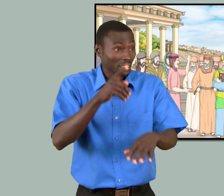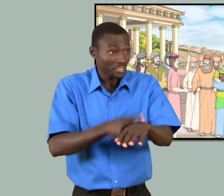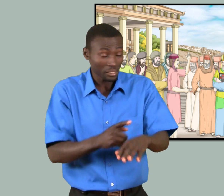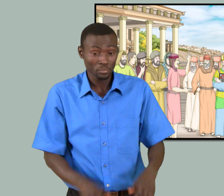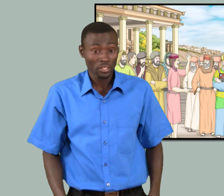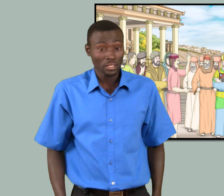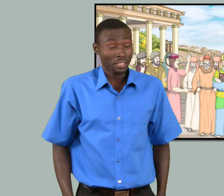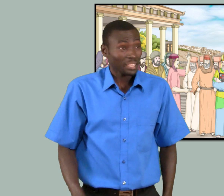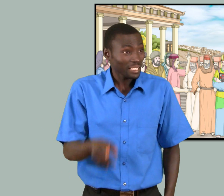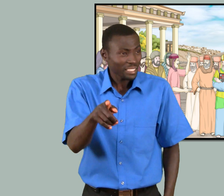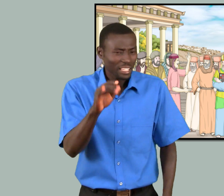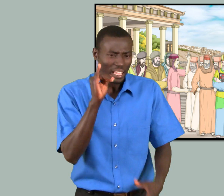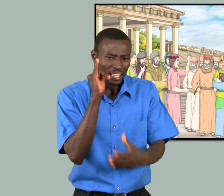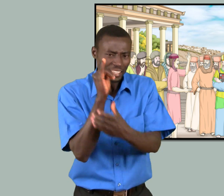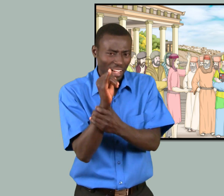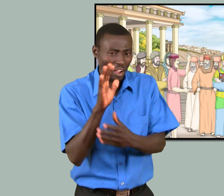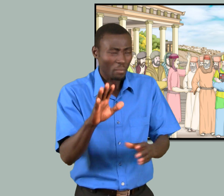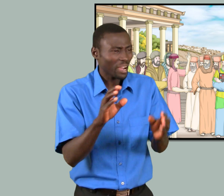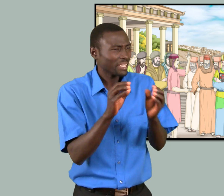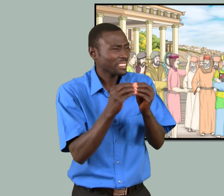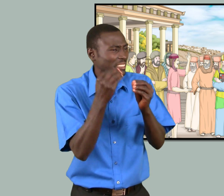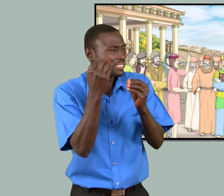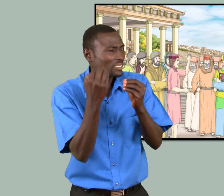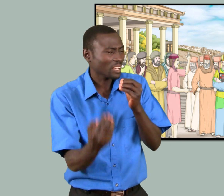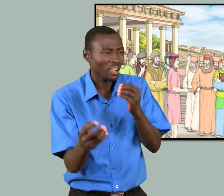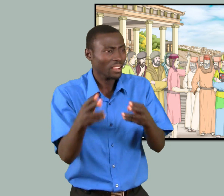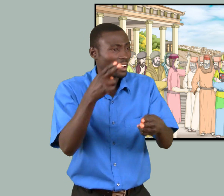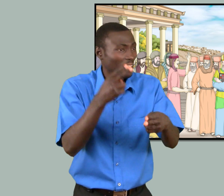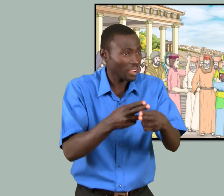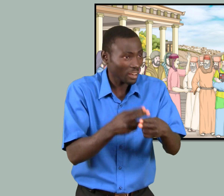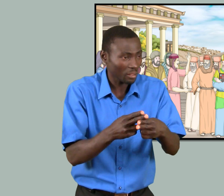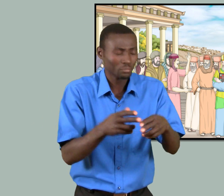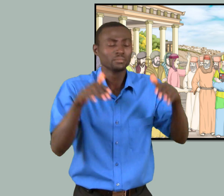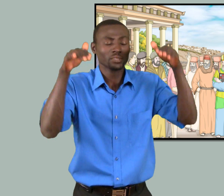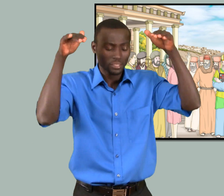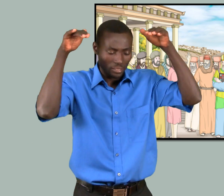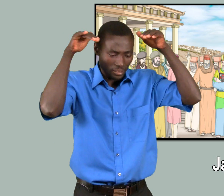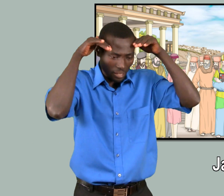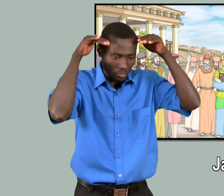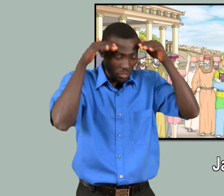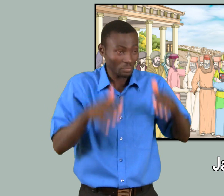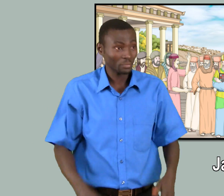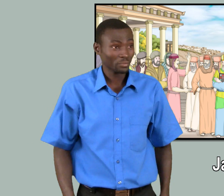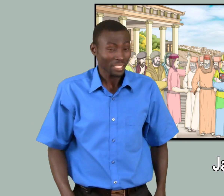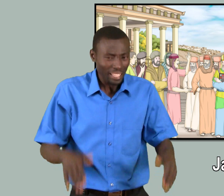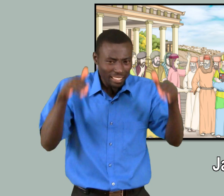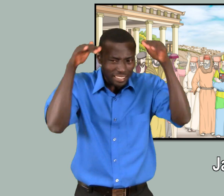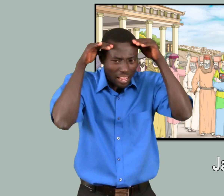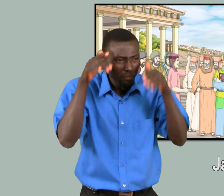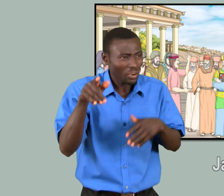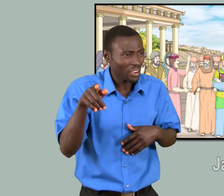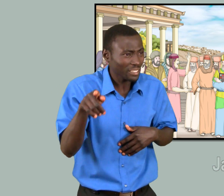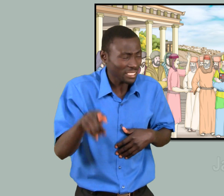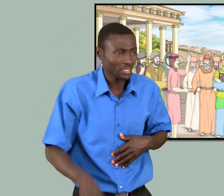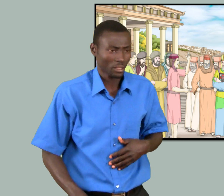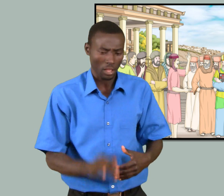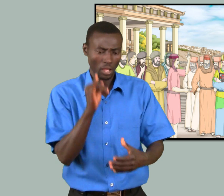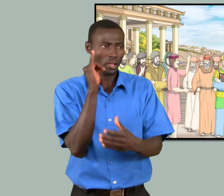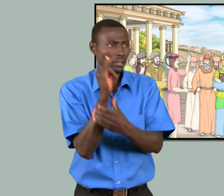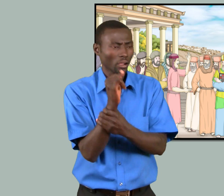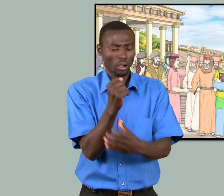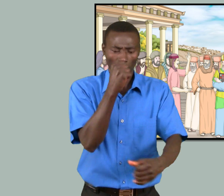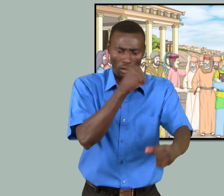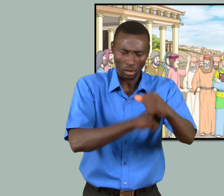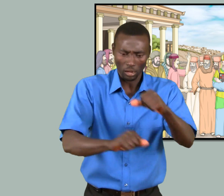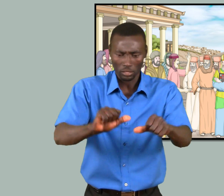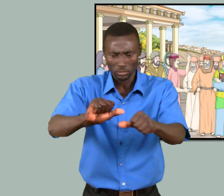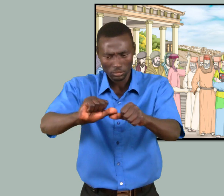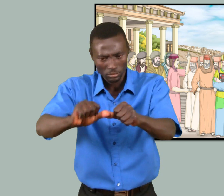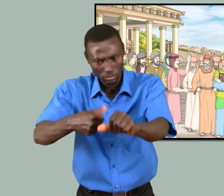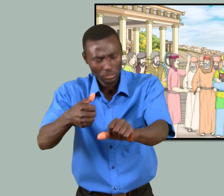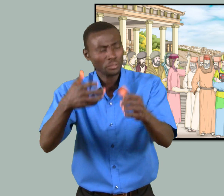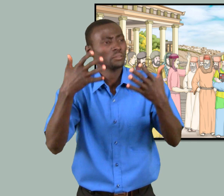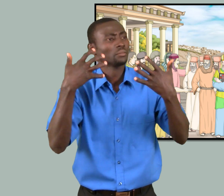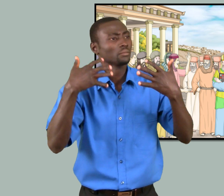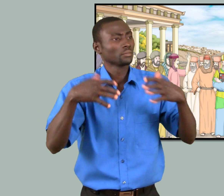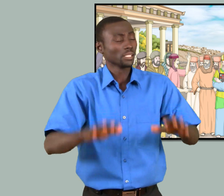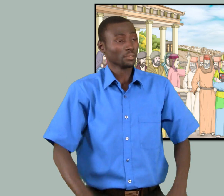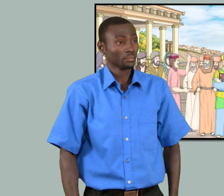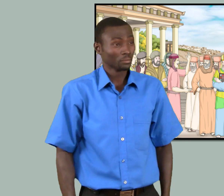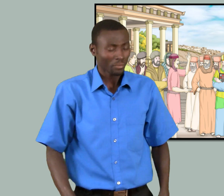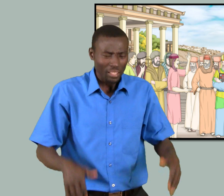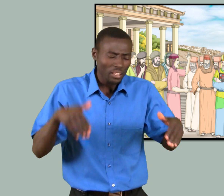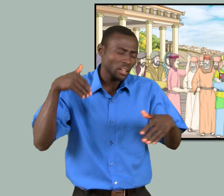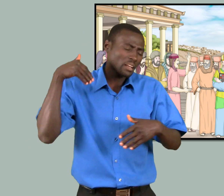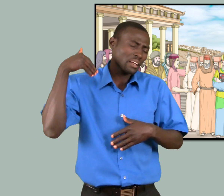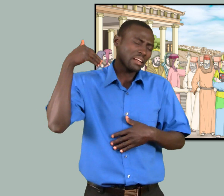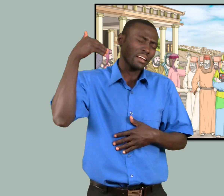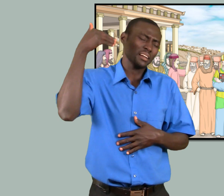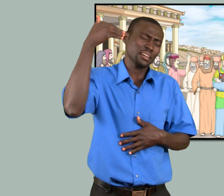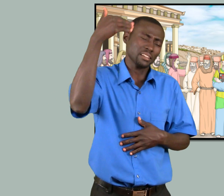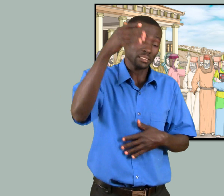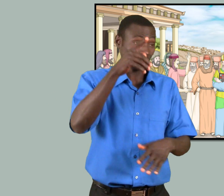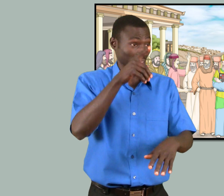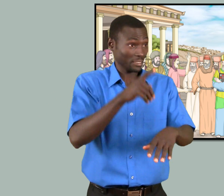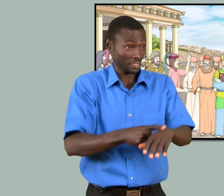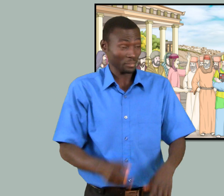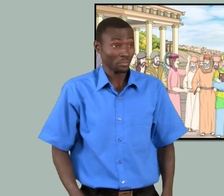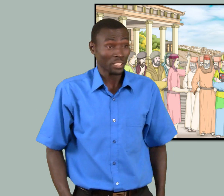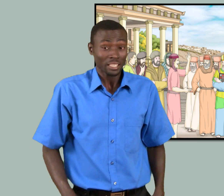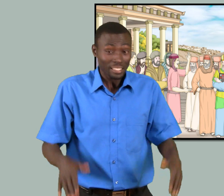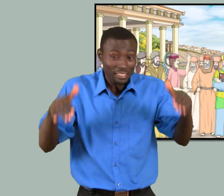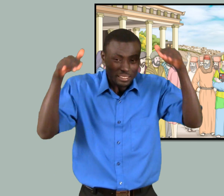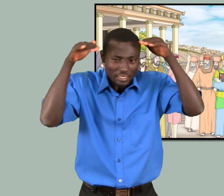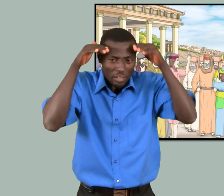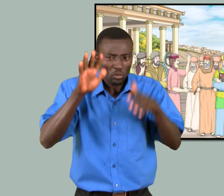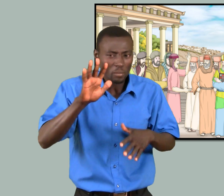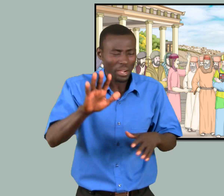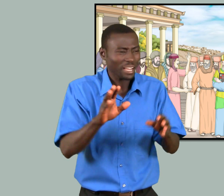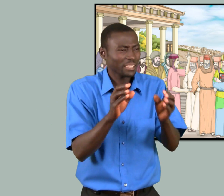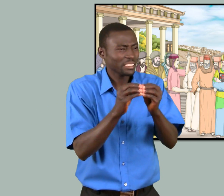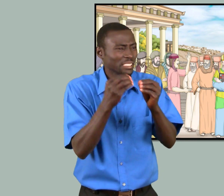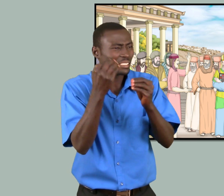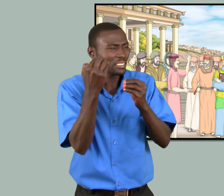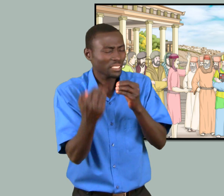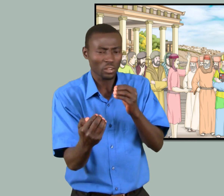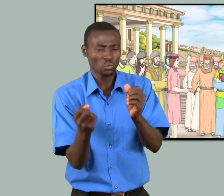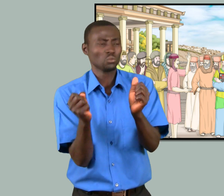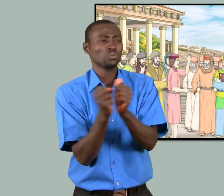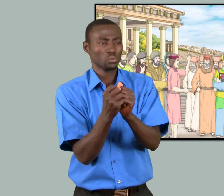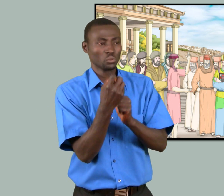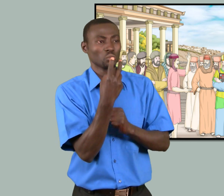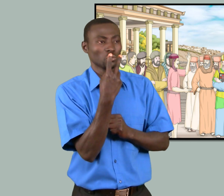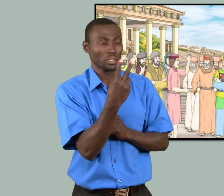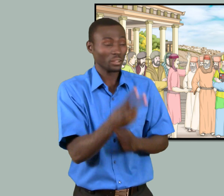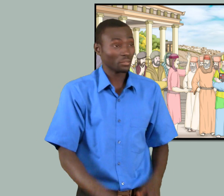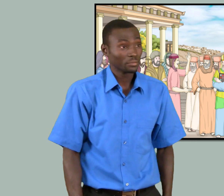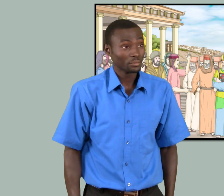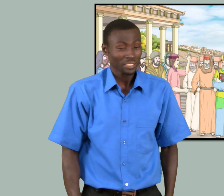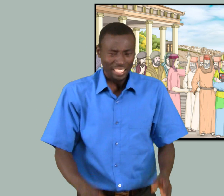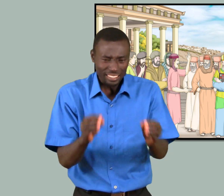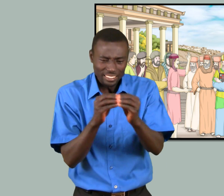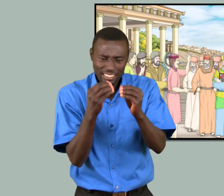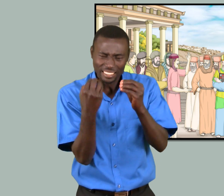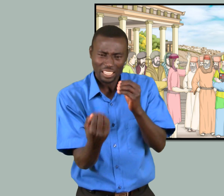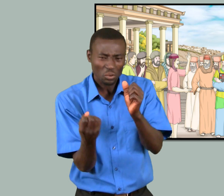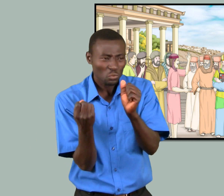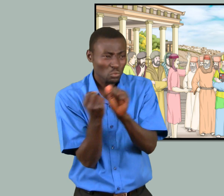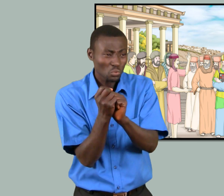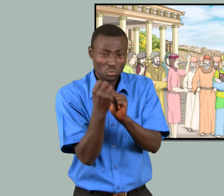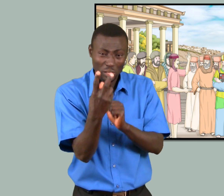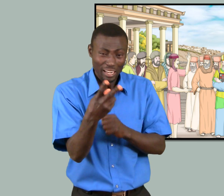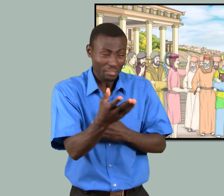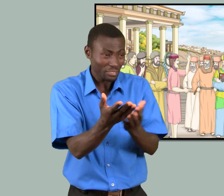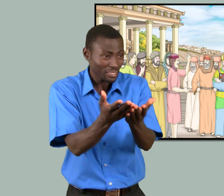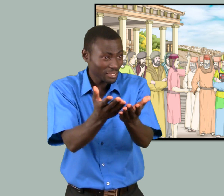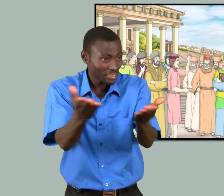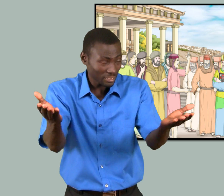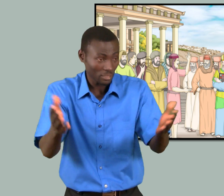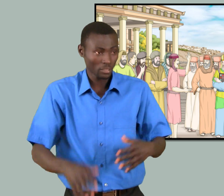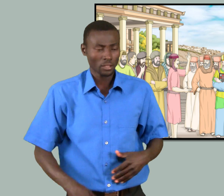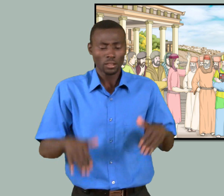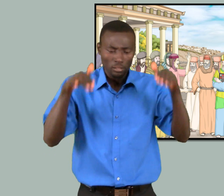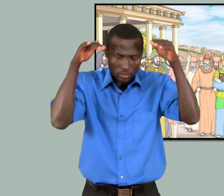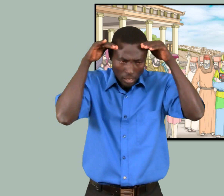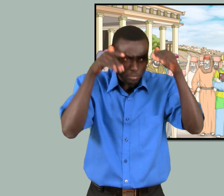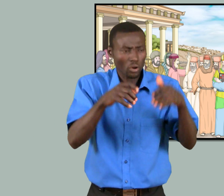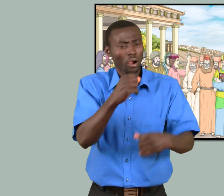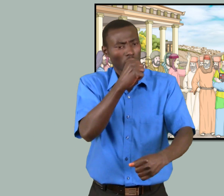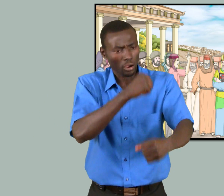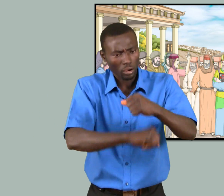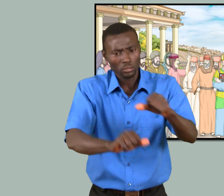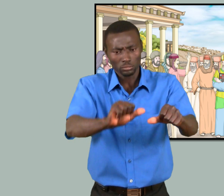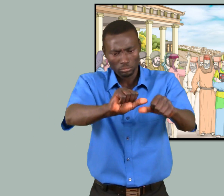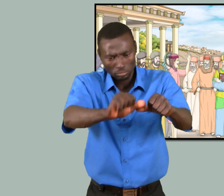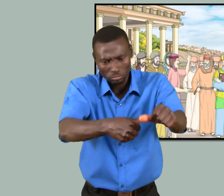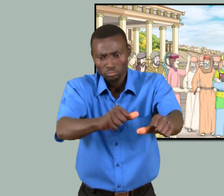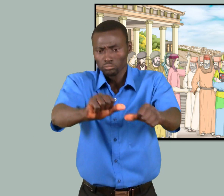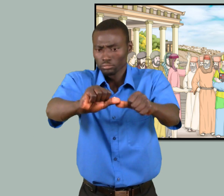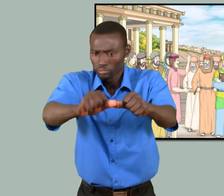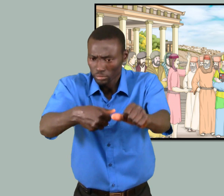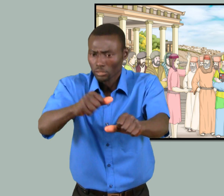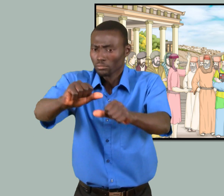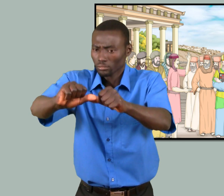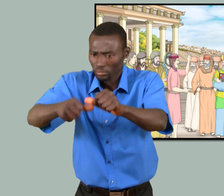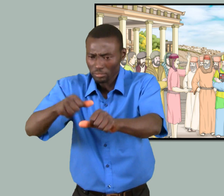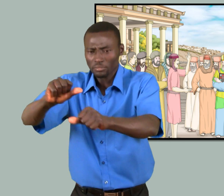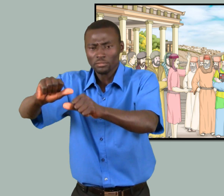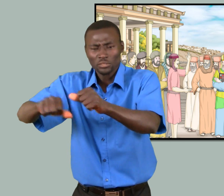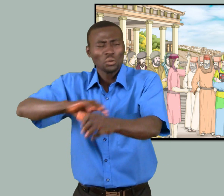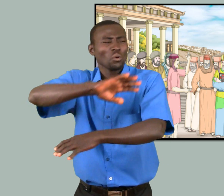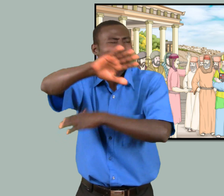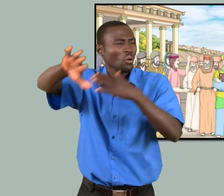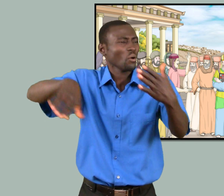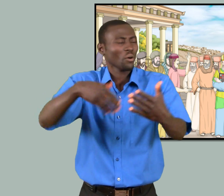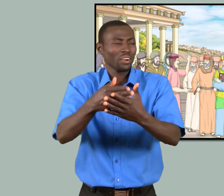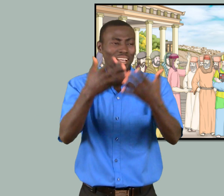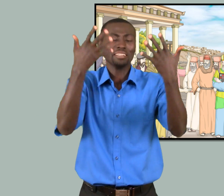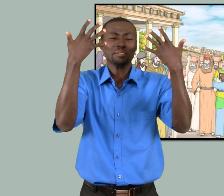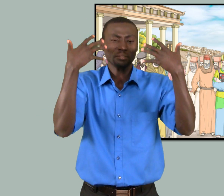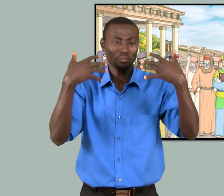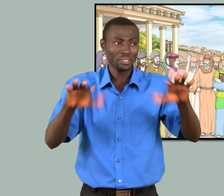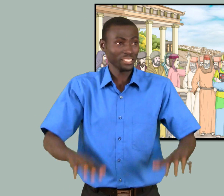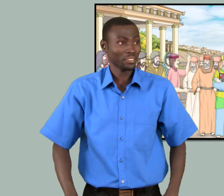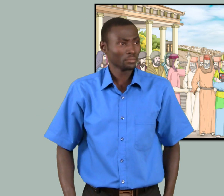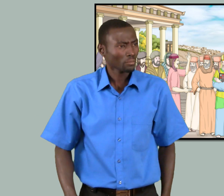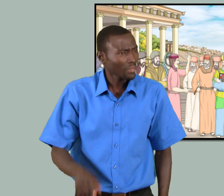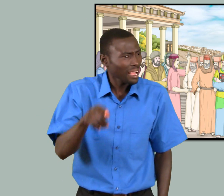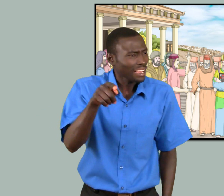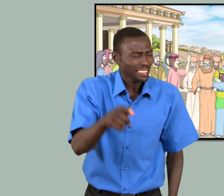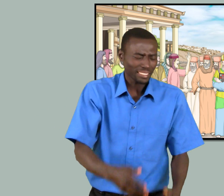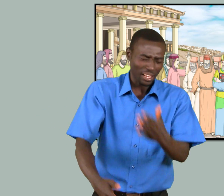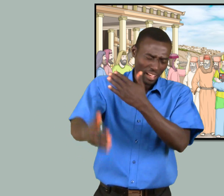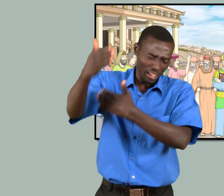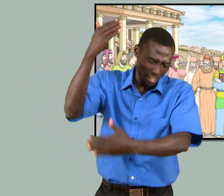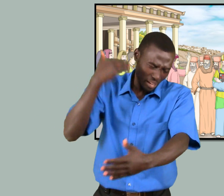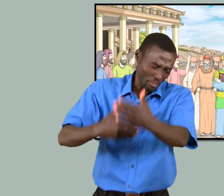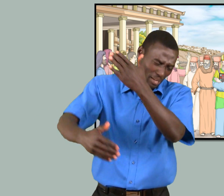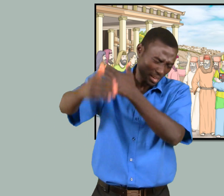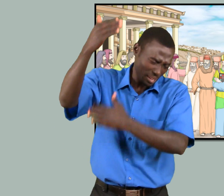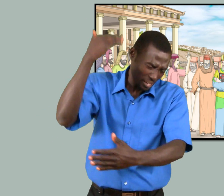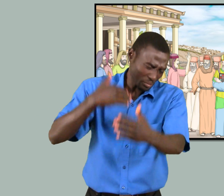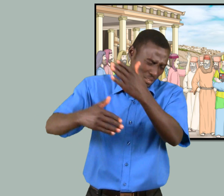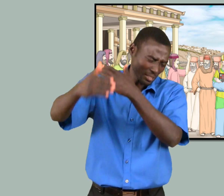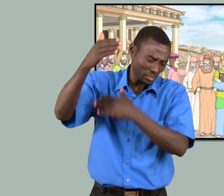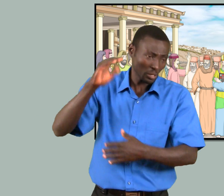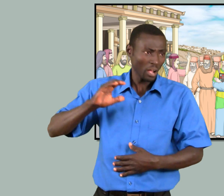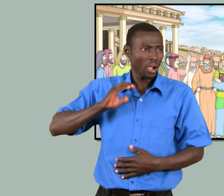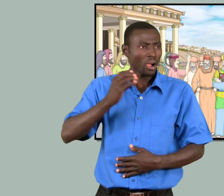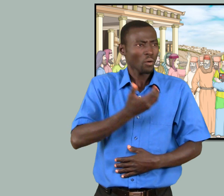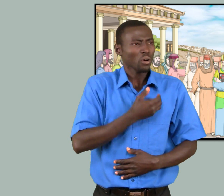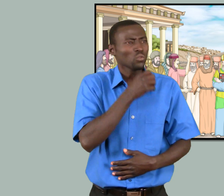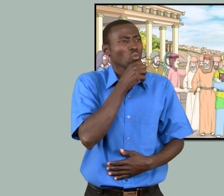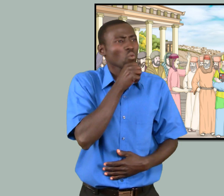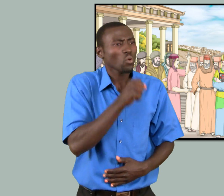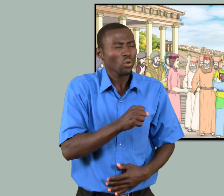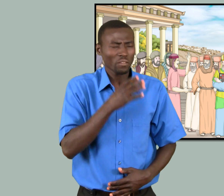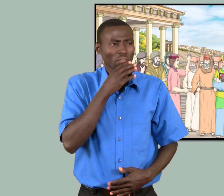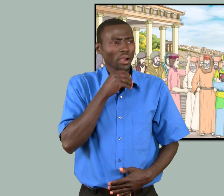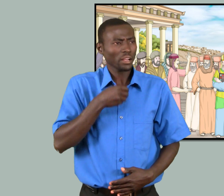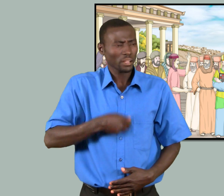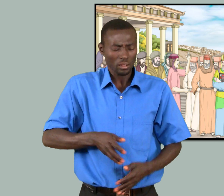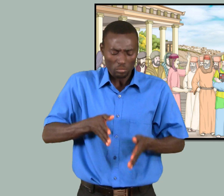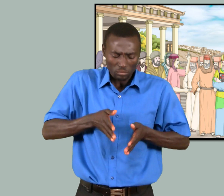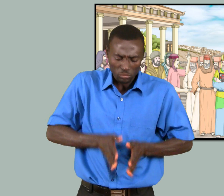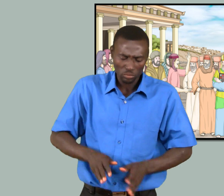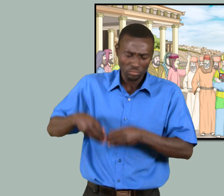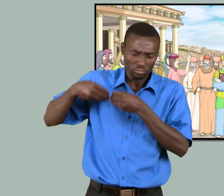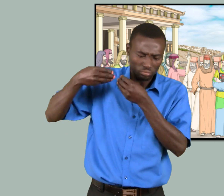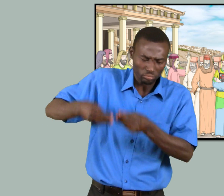And Isaac became the father of Jacob, and Jacob of the twelve patriarchs.